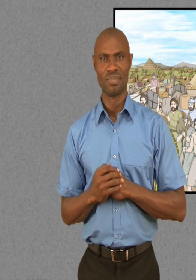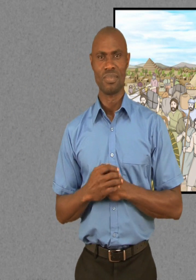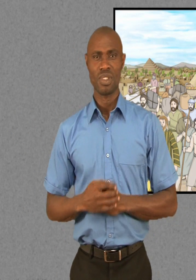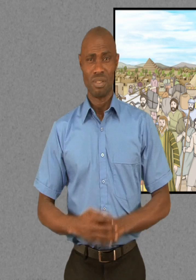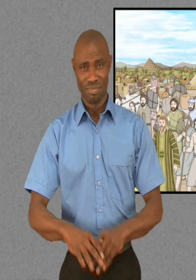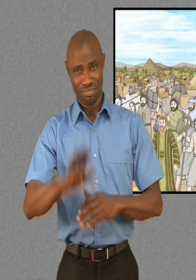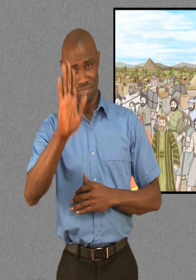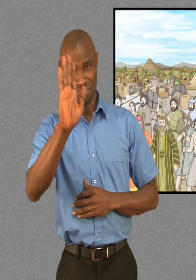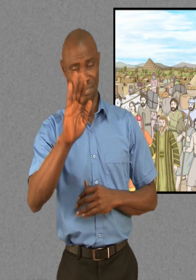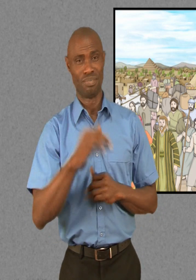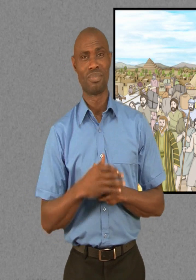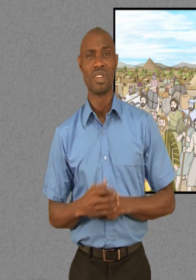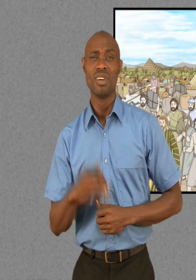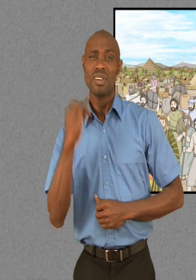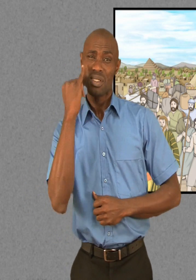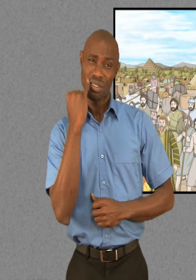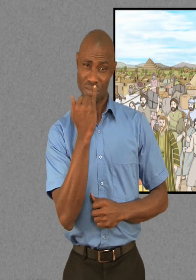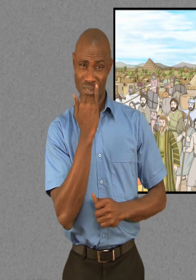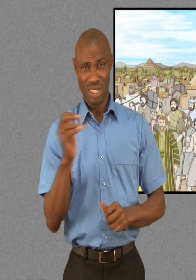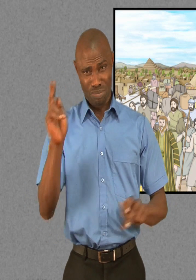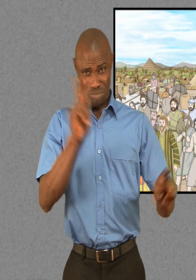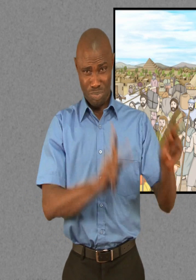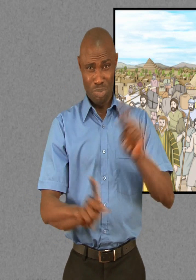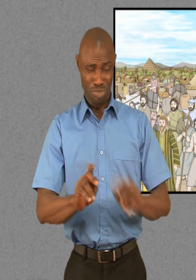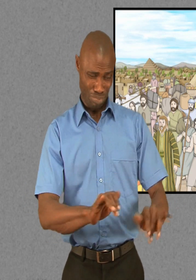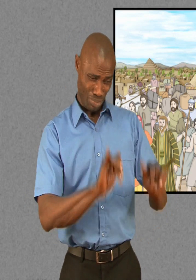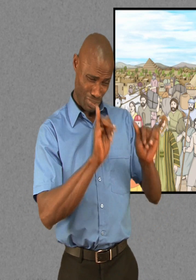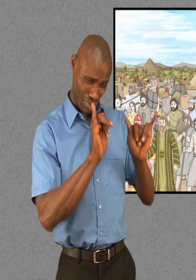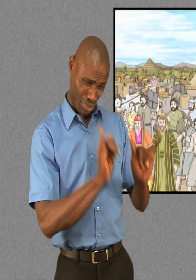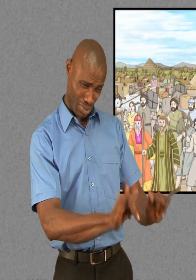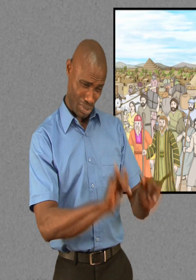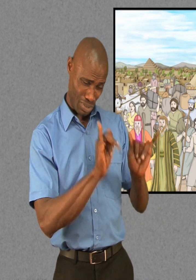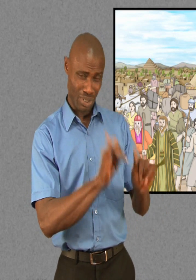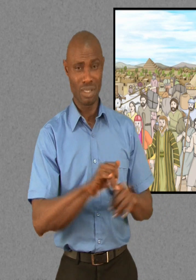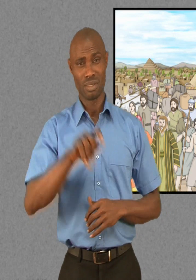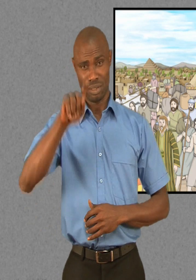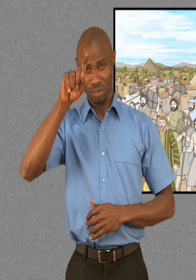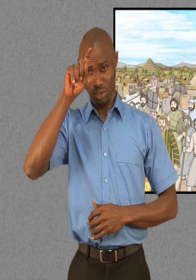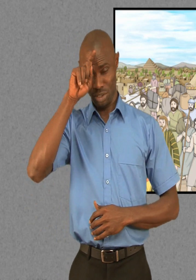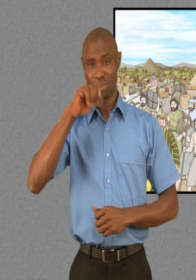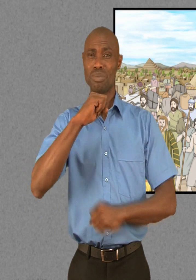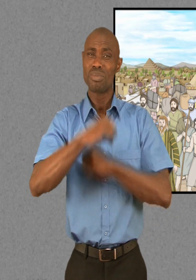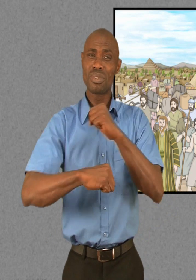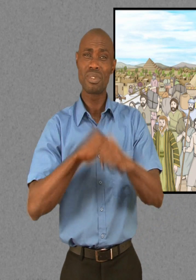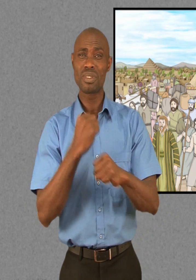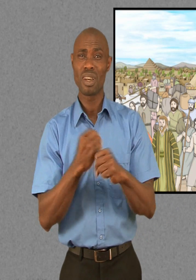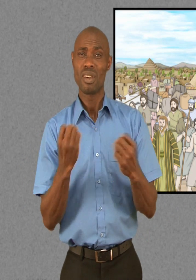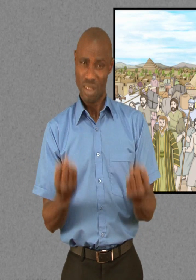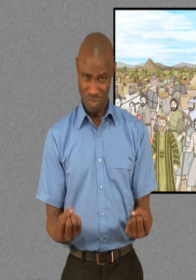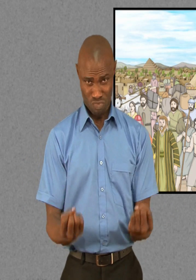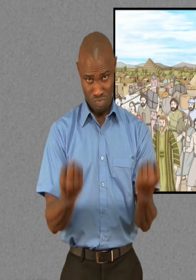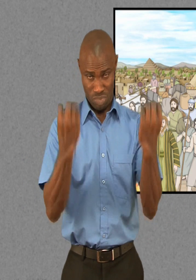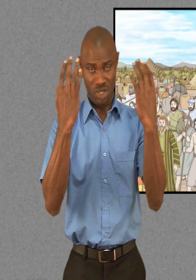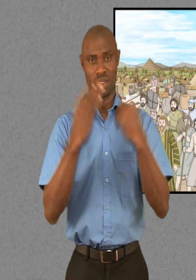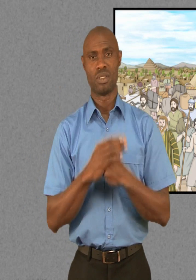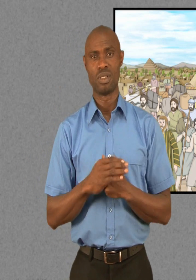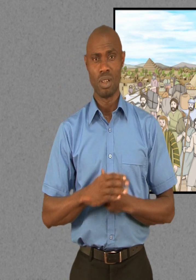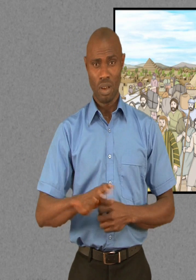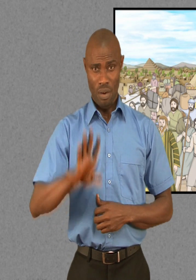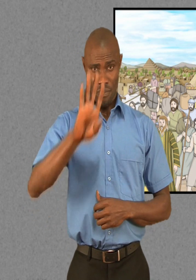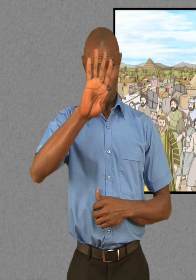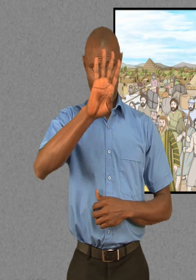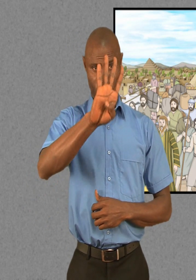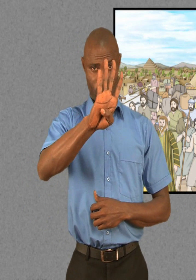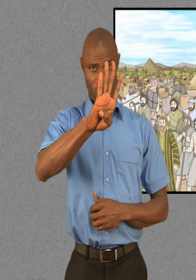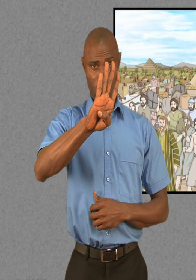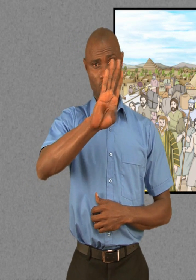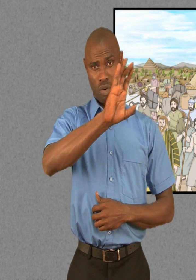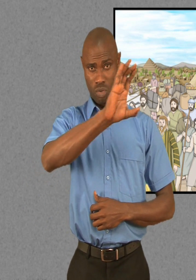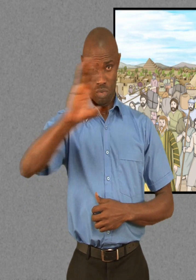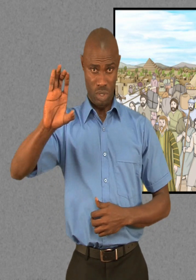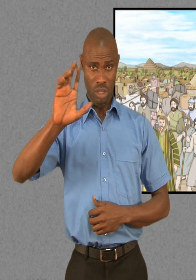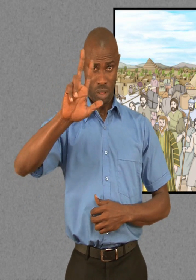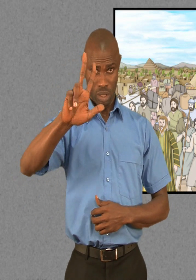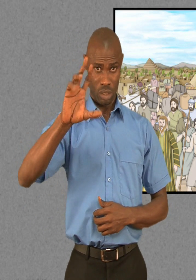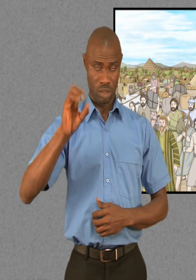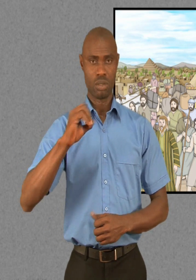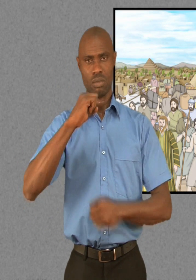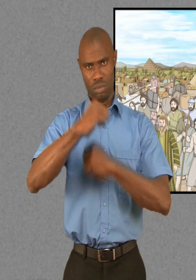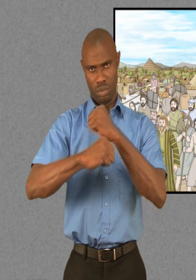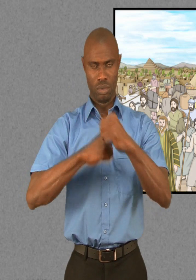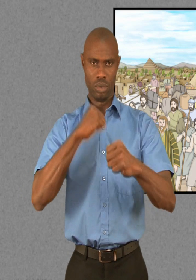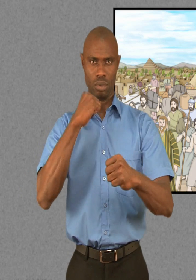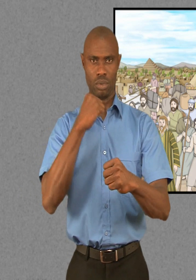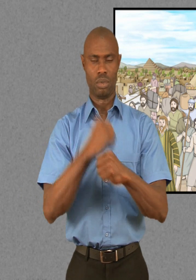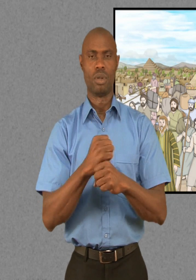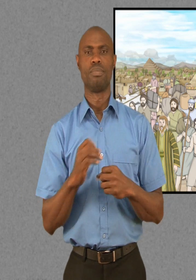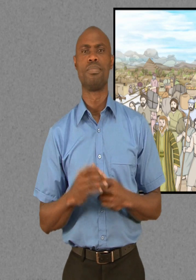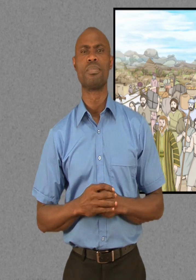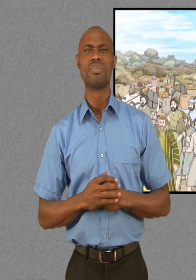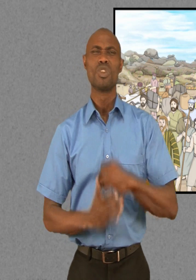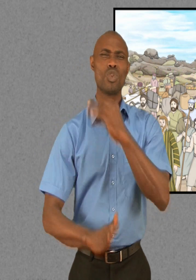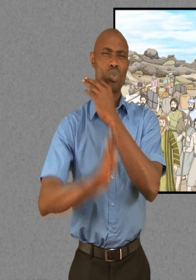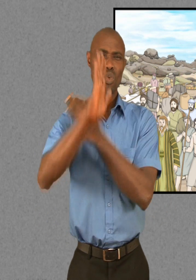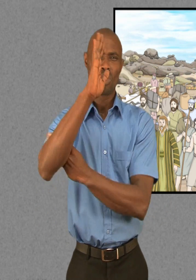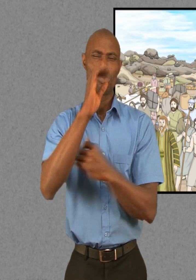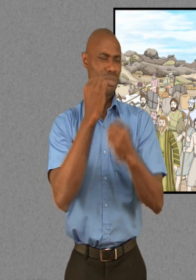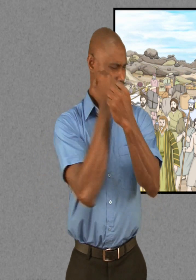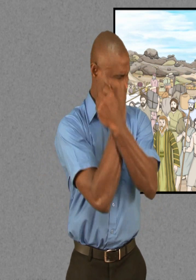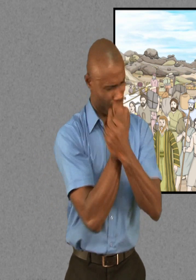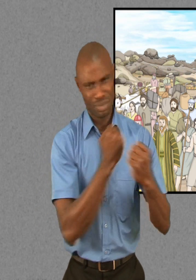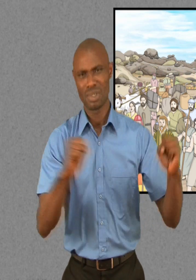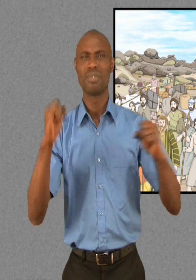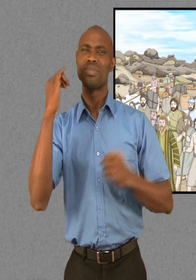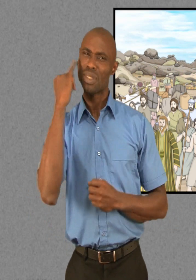Now the duration of the Israelites’ stay in Egypt was 430 years.